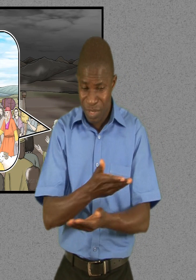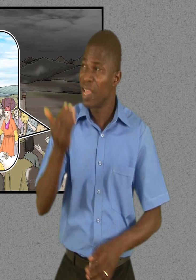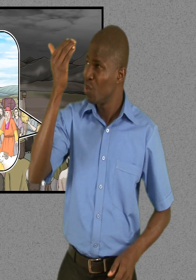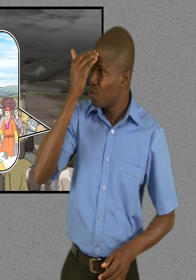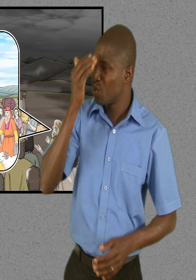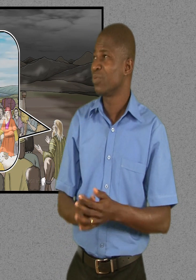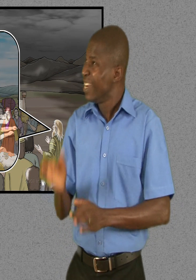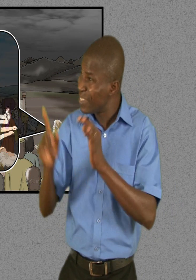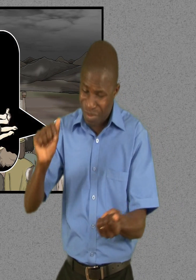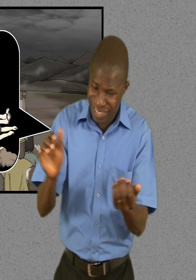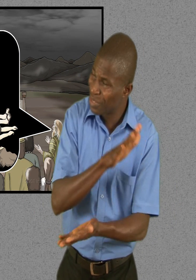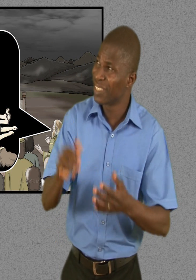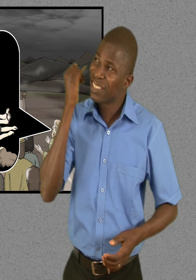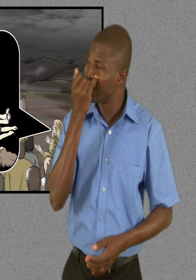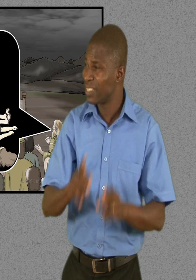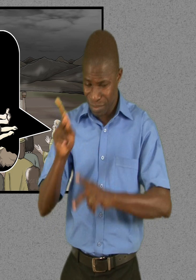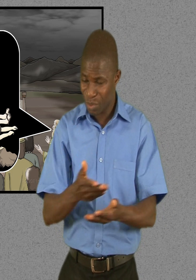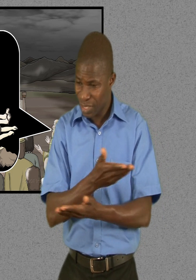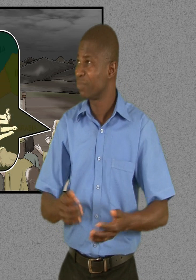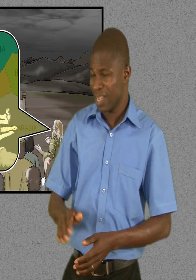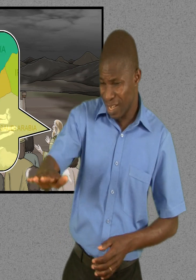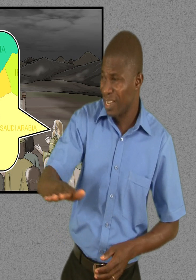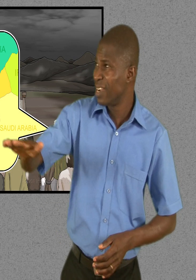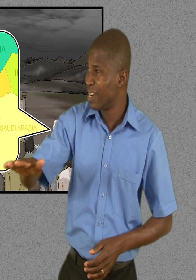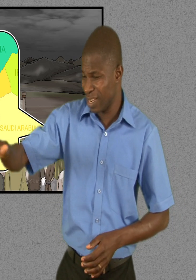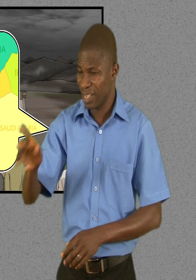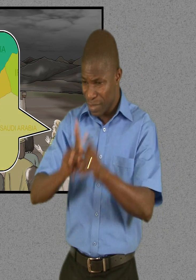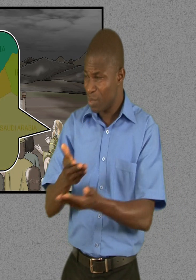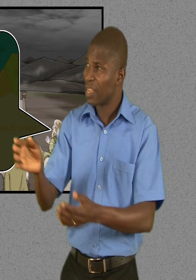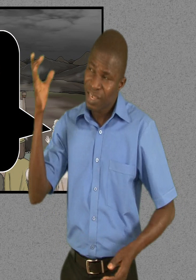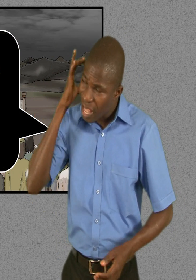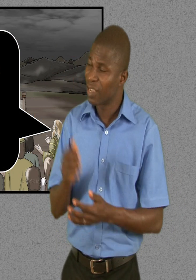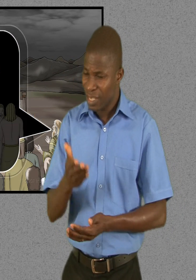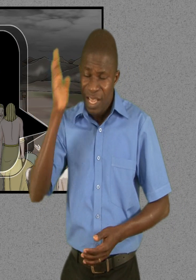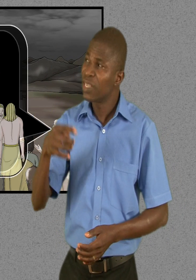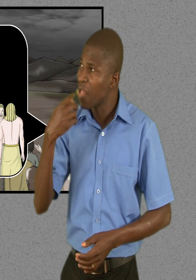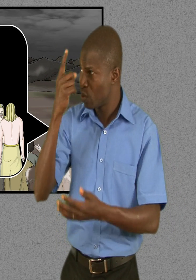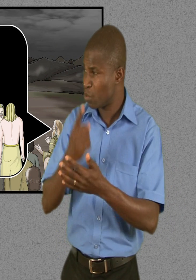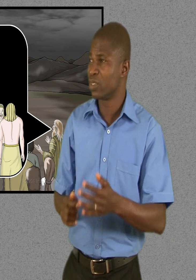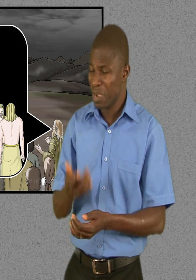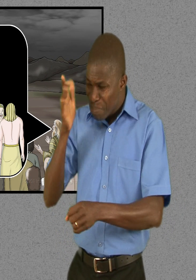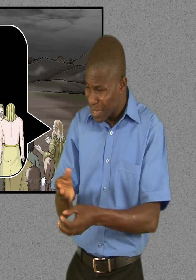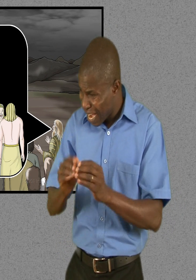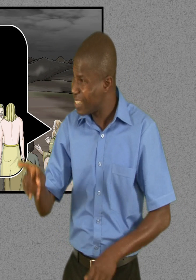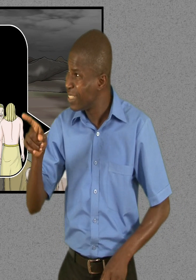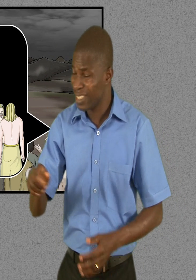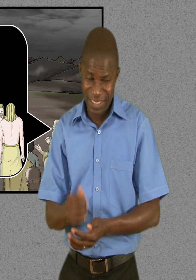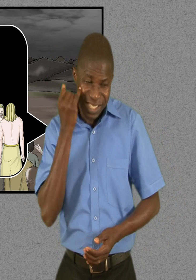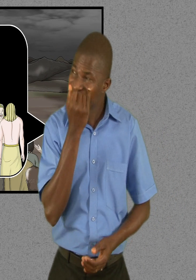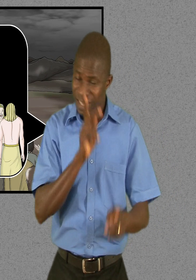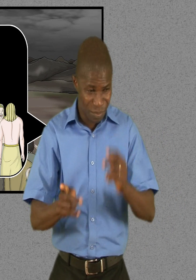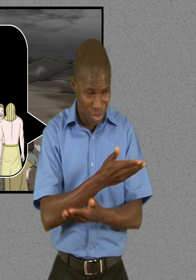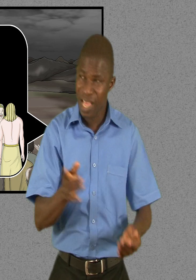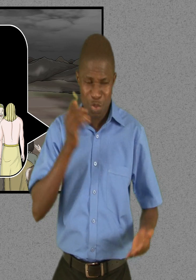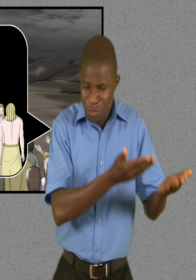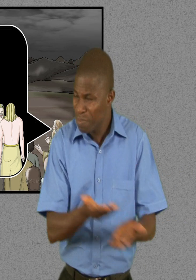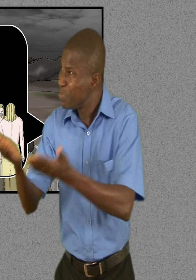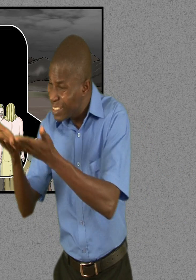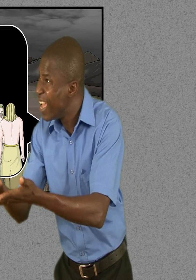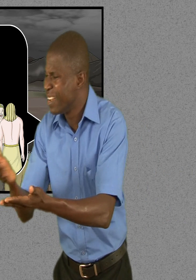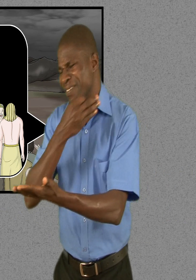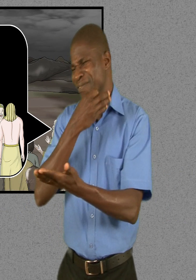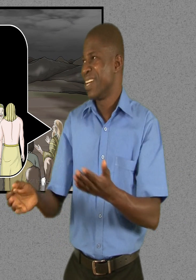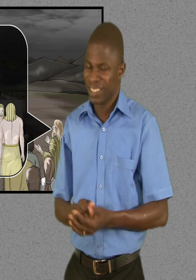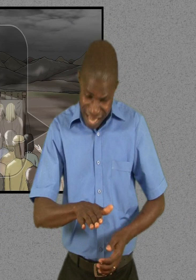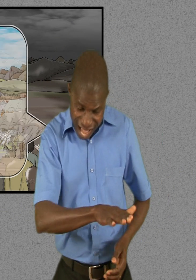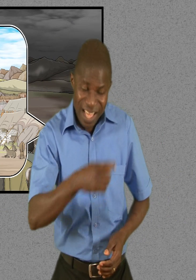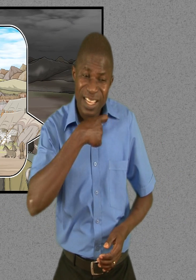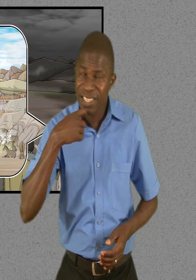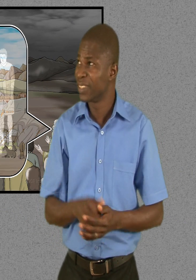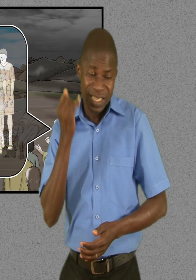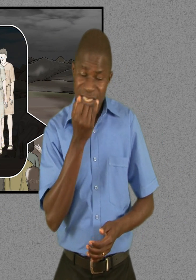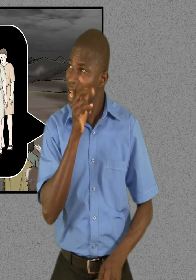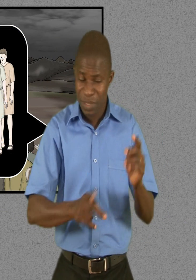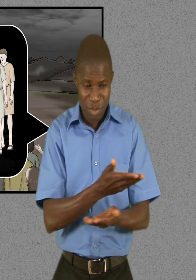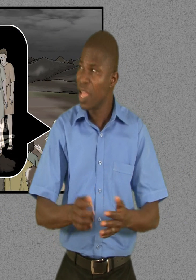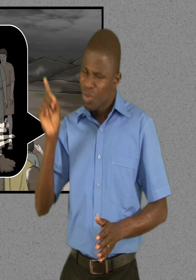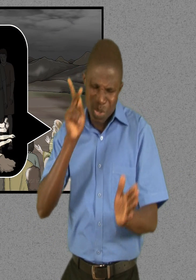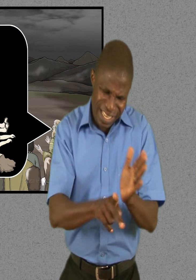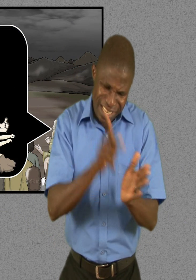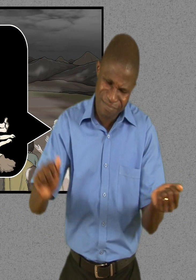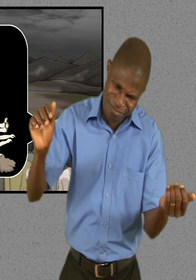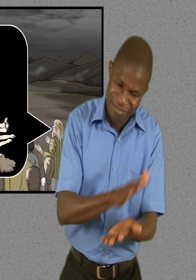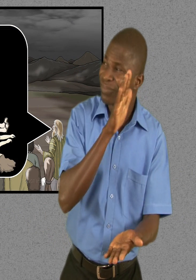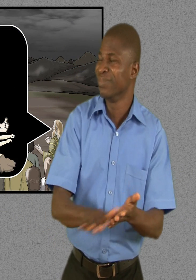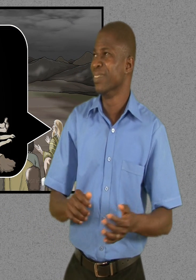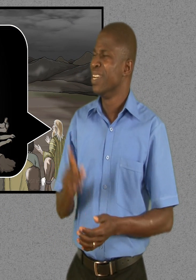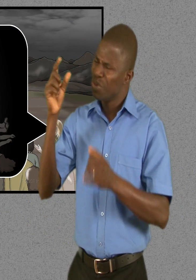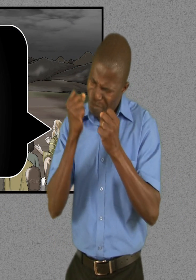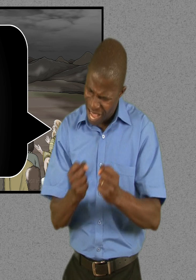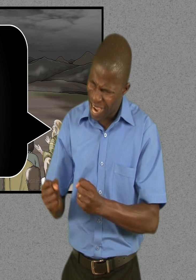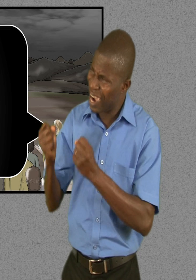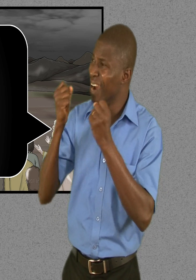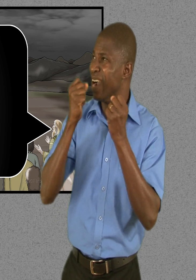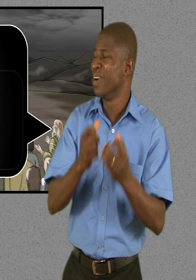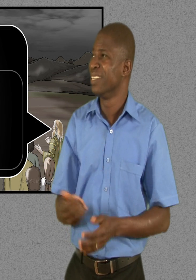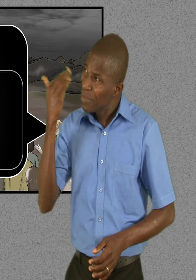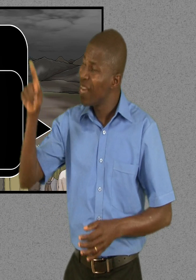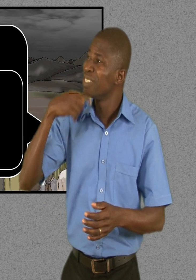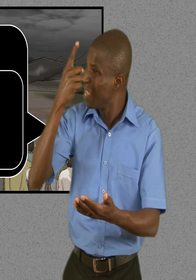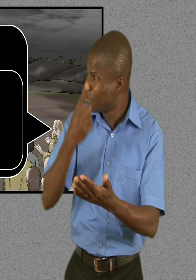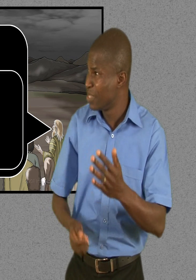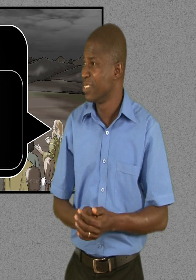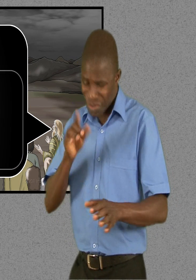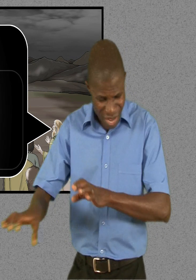If You kill this people as one man, the nations who have heard of Your fame will say, ‘Because the LORD was unable to bring this people into the land He swore to give them, He has slaughtered them in the wilderness.’